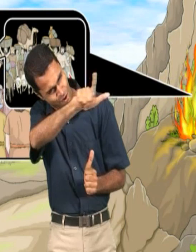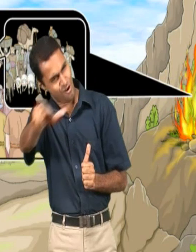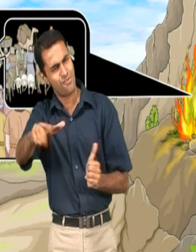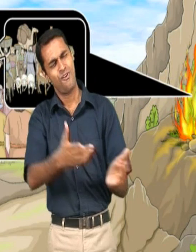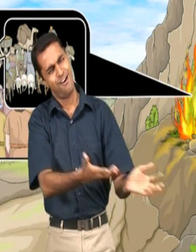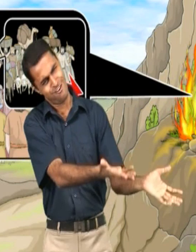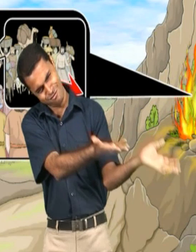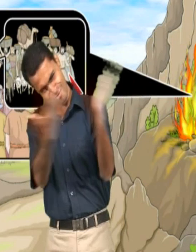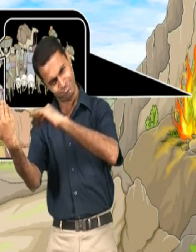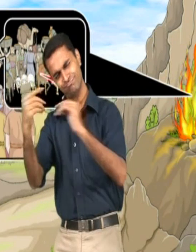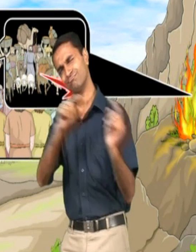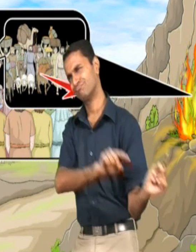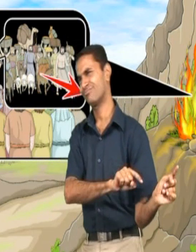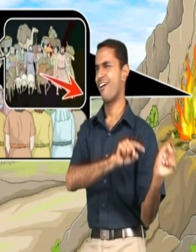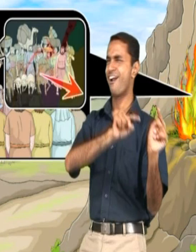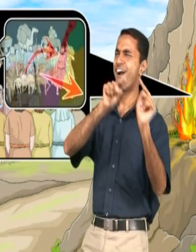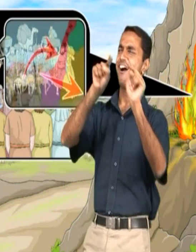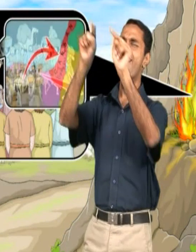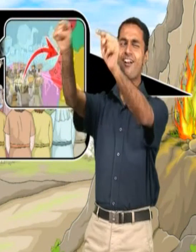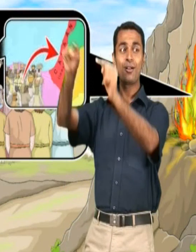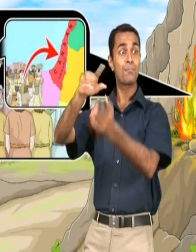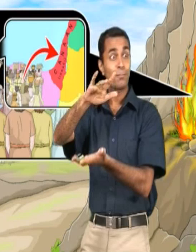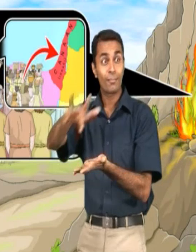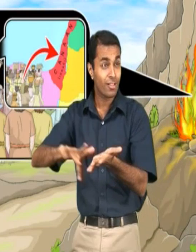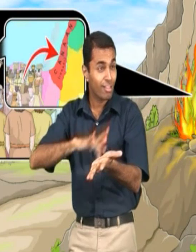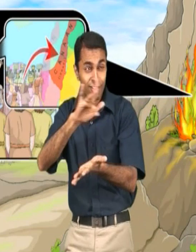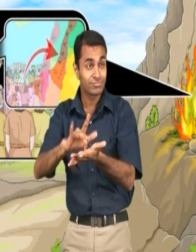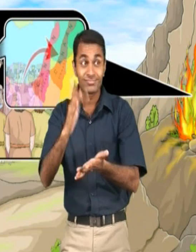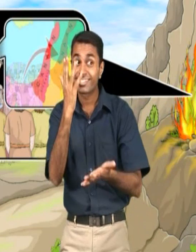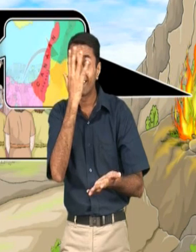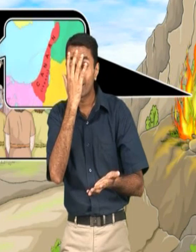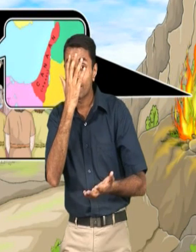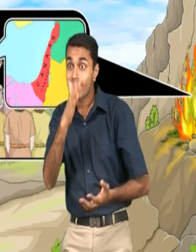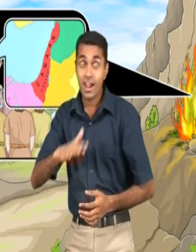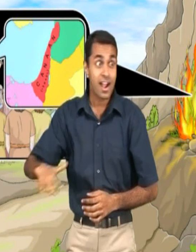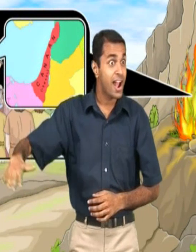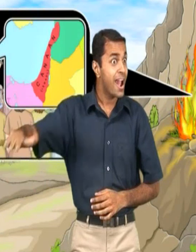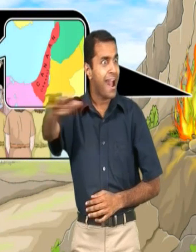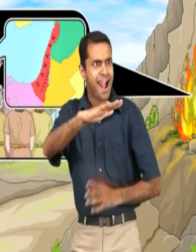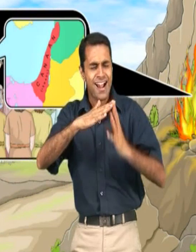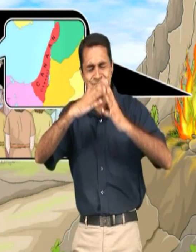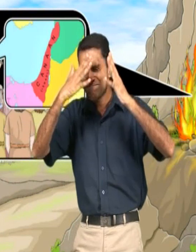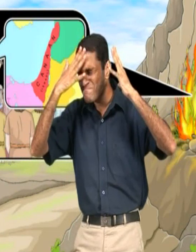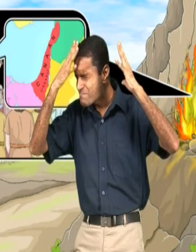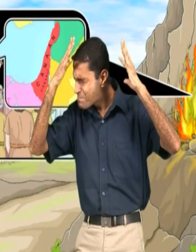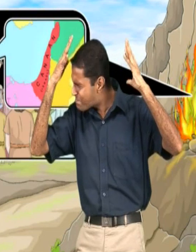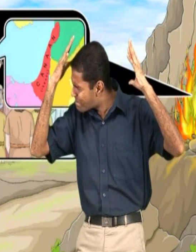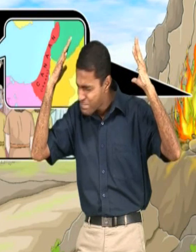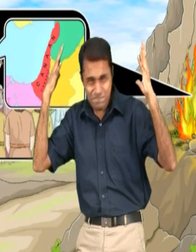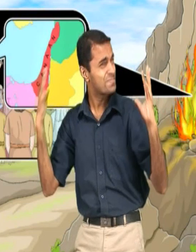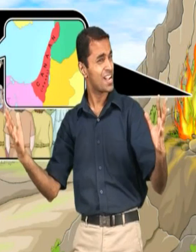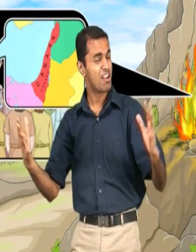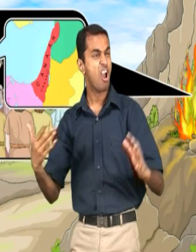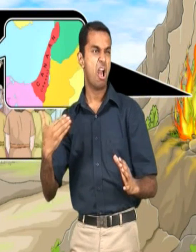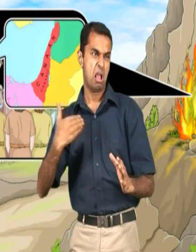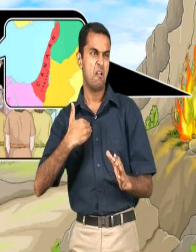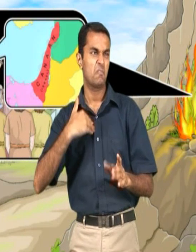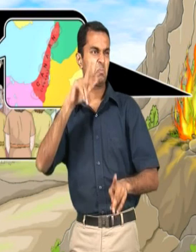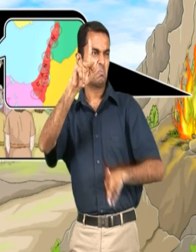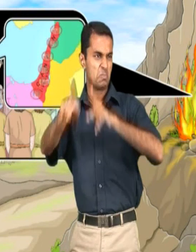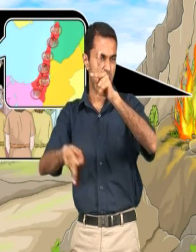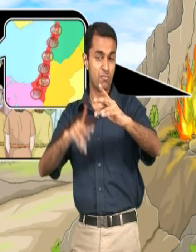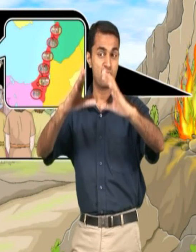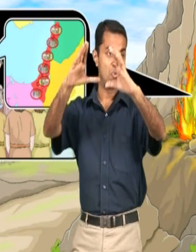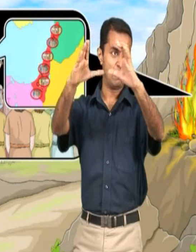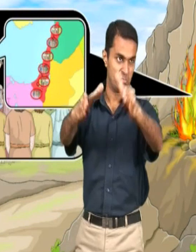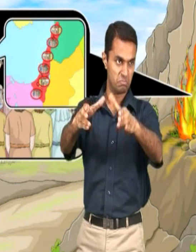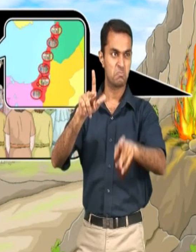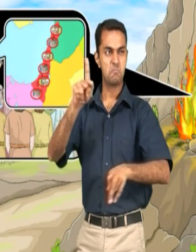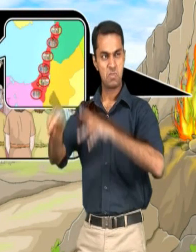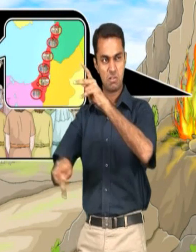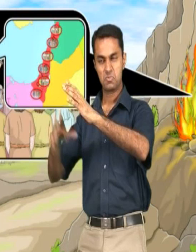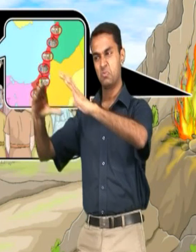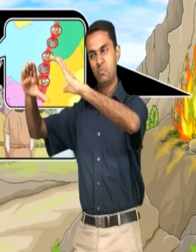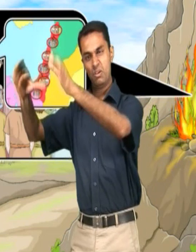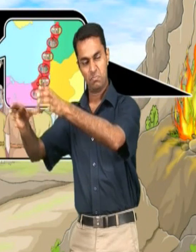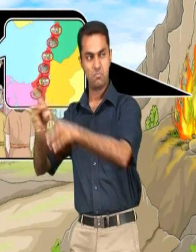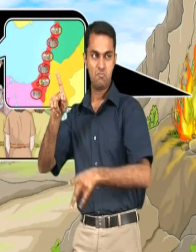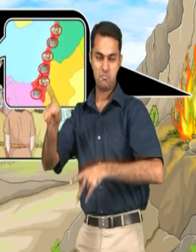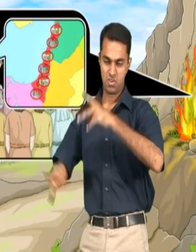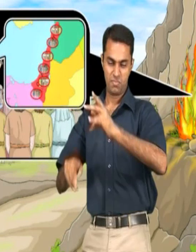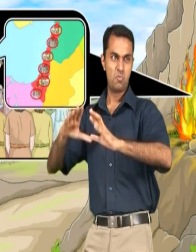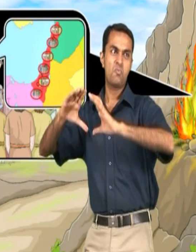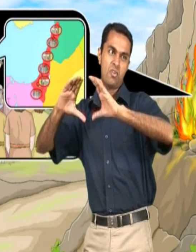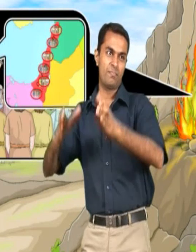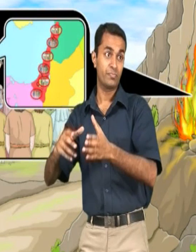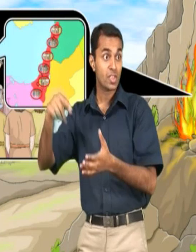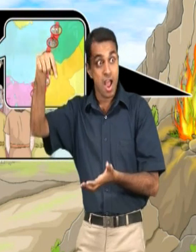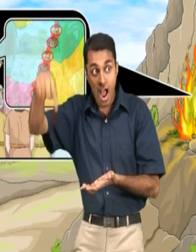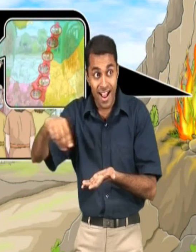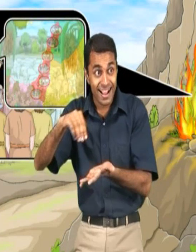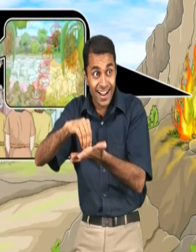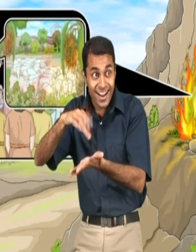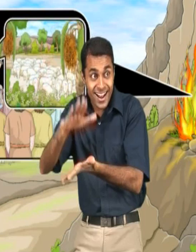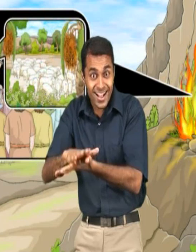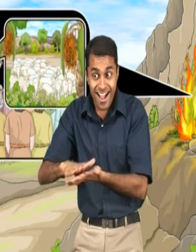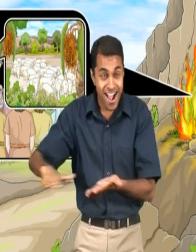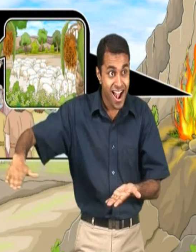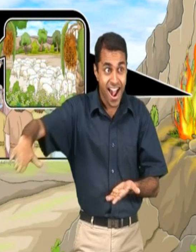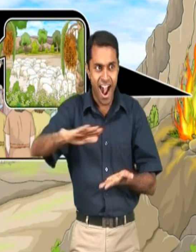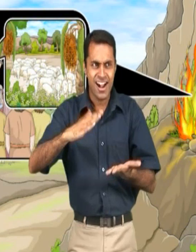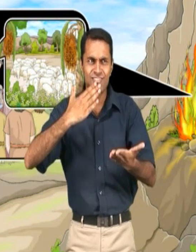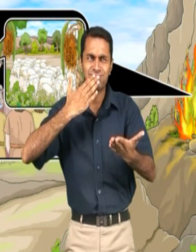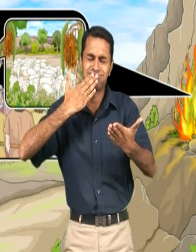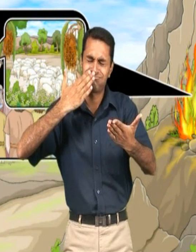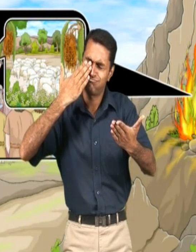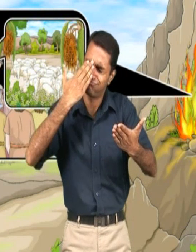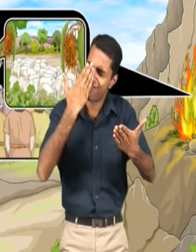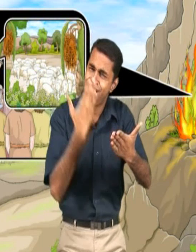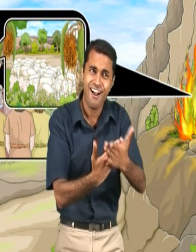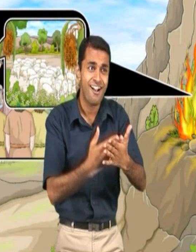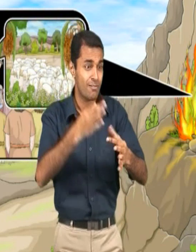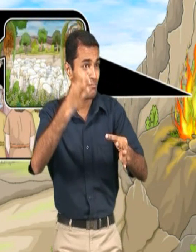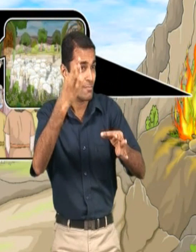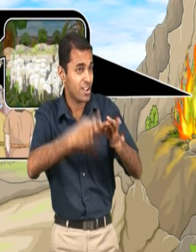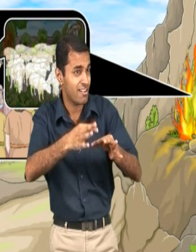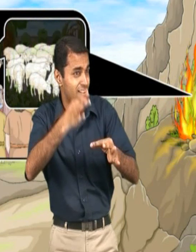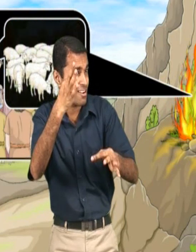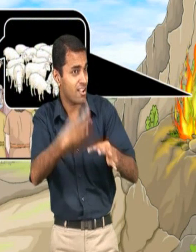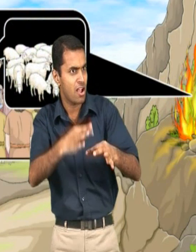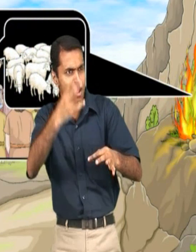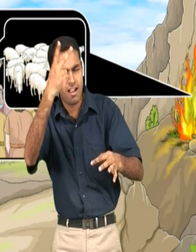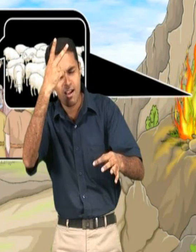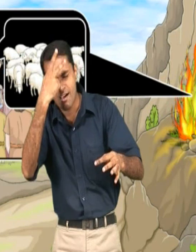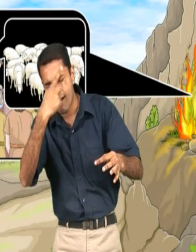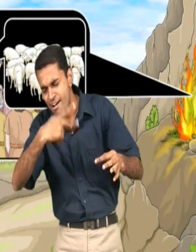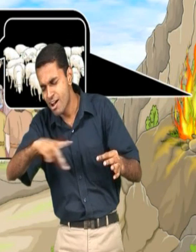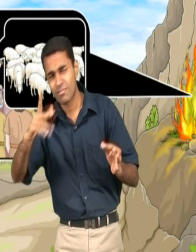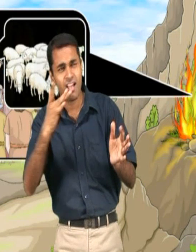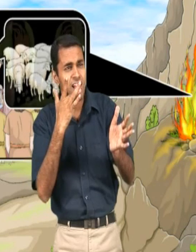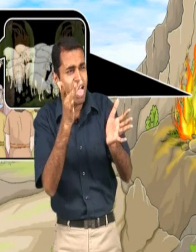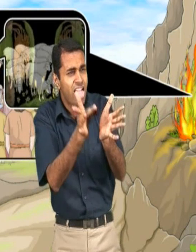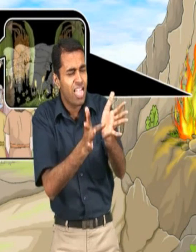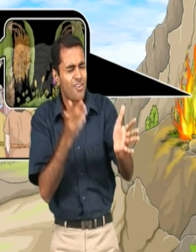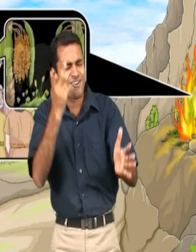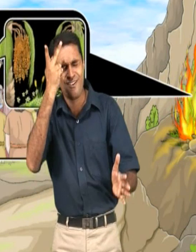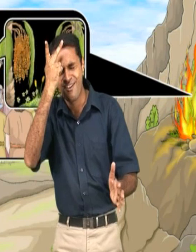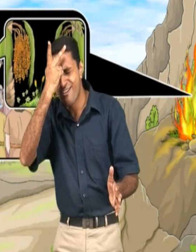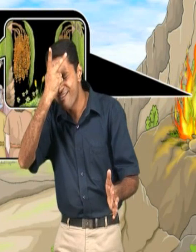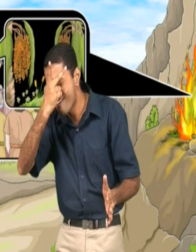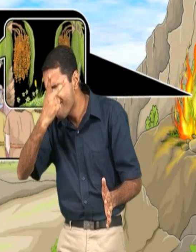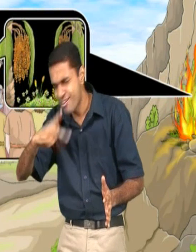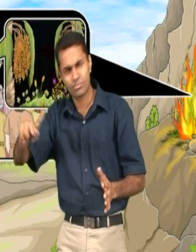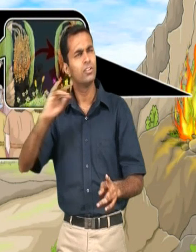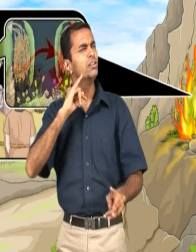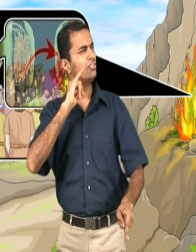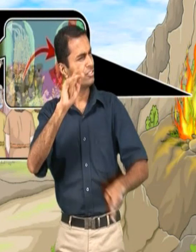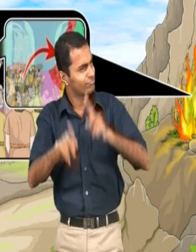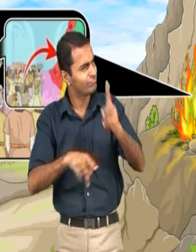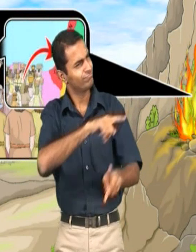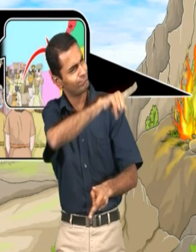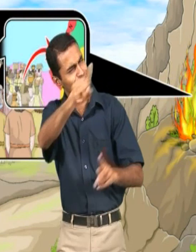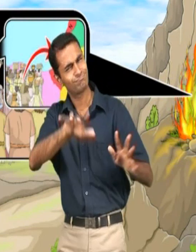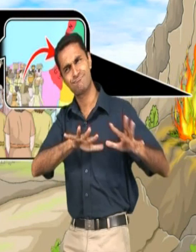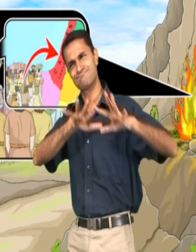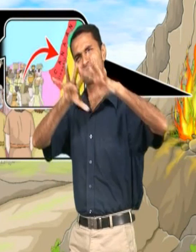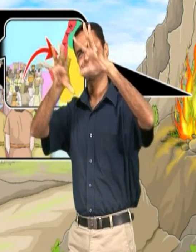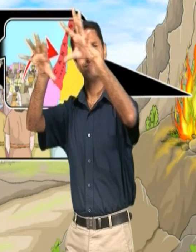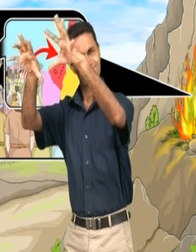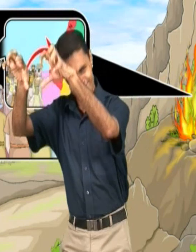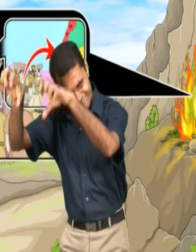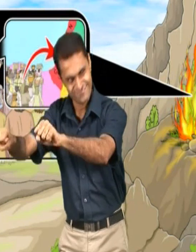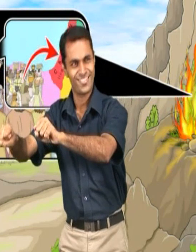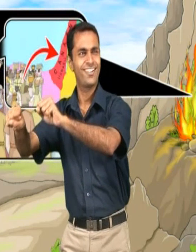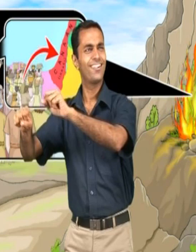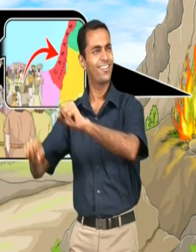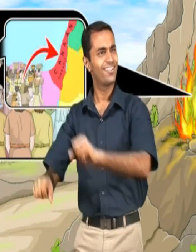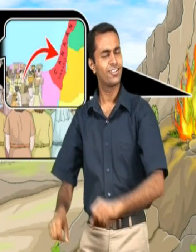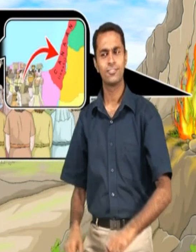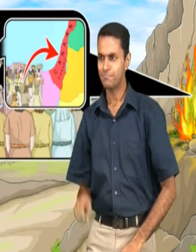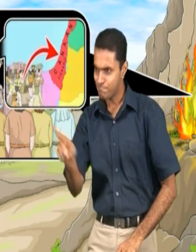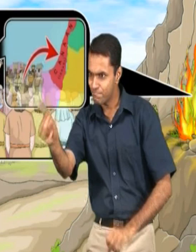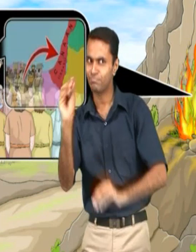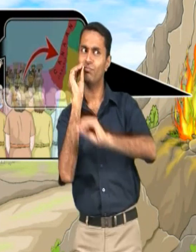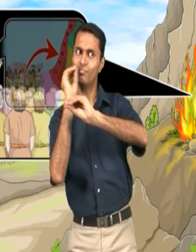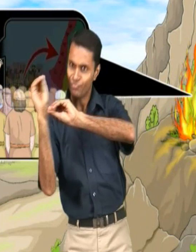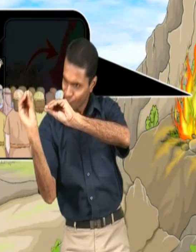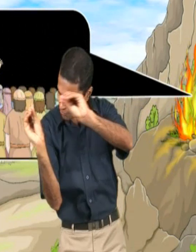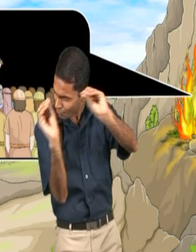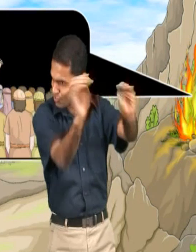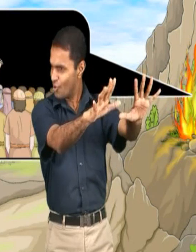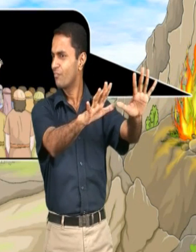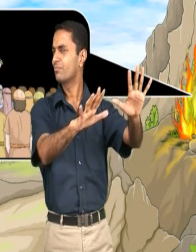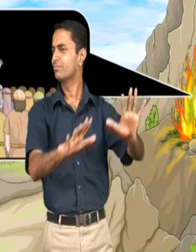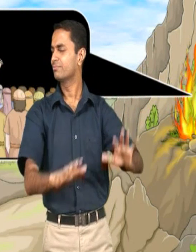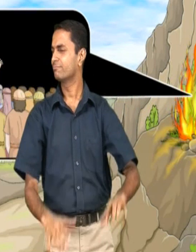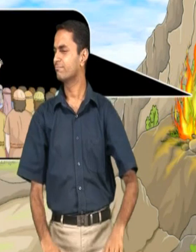And I have promised to bring you up out of your affliction in Egypt, into the land of the Canaanites, Hittites, Amorites, Perizzites, Hivites, and Jebusites—a land flowing with milk and honey.’